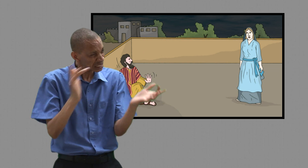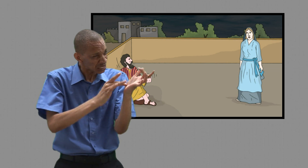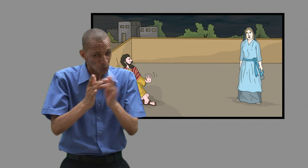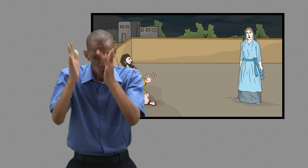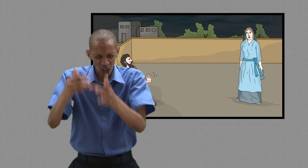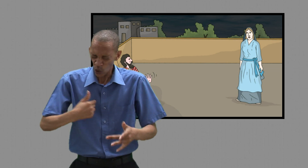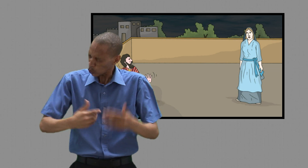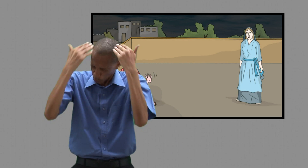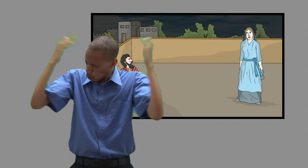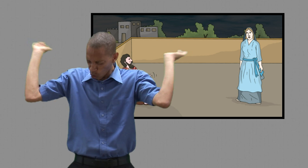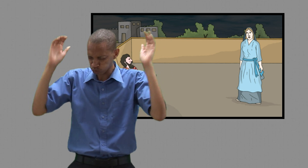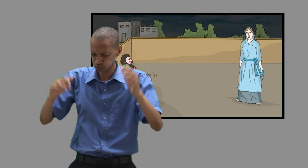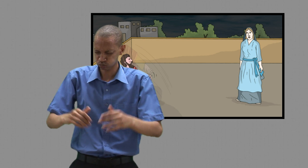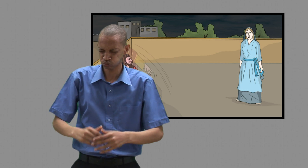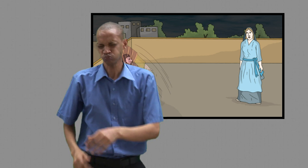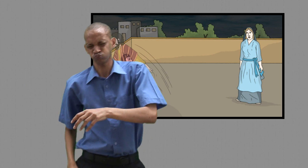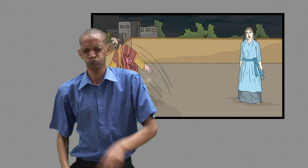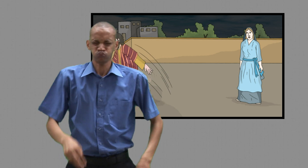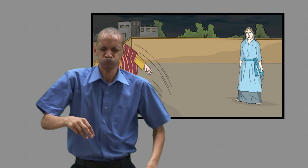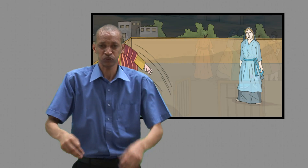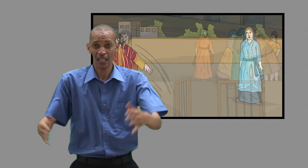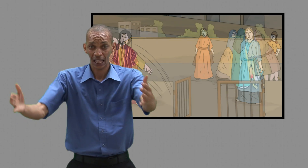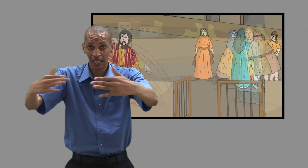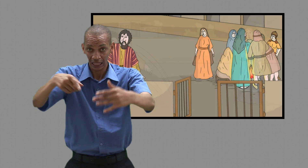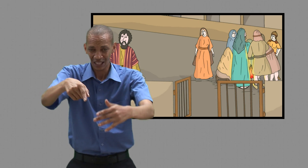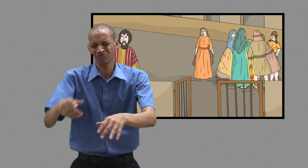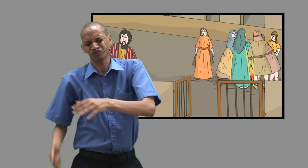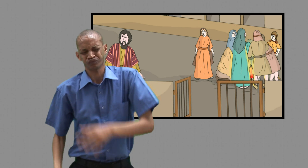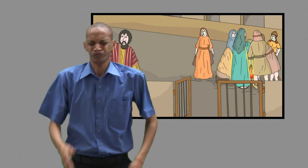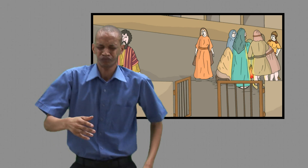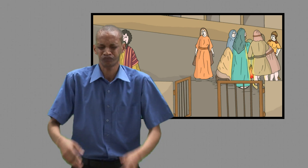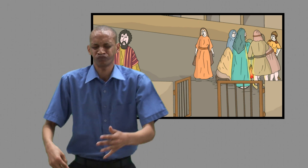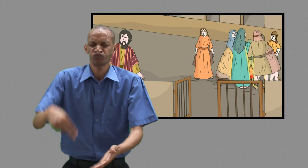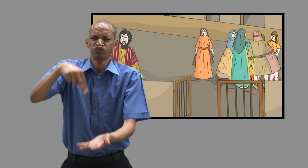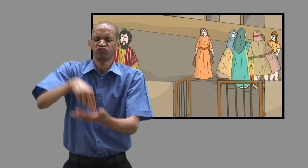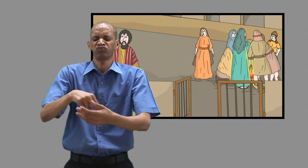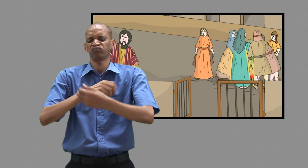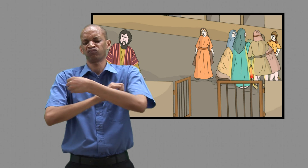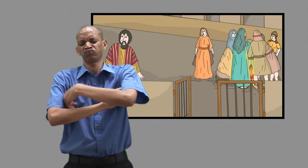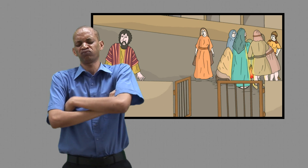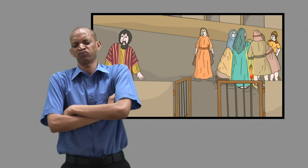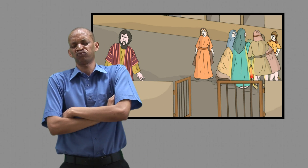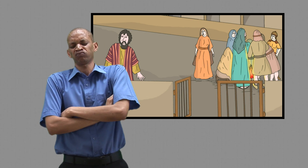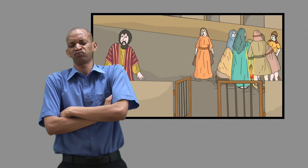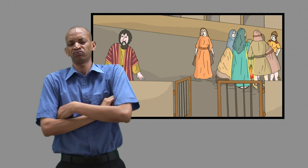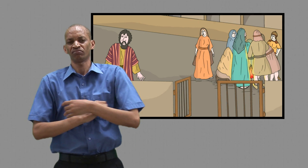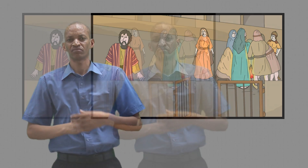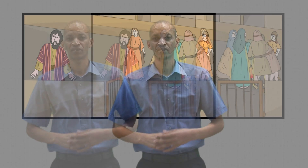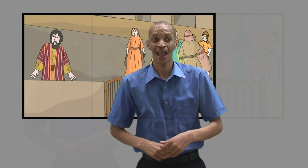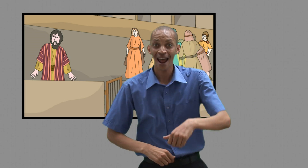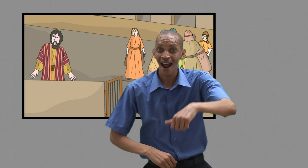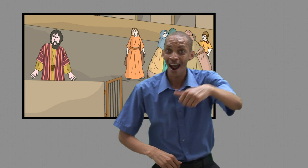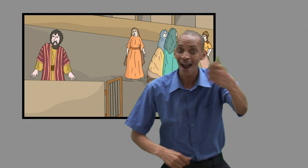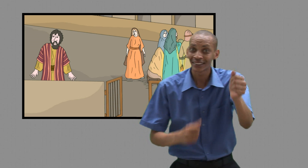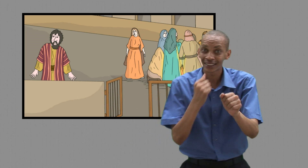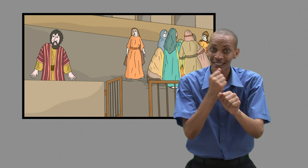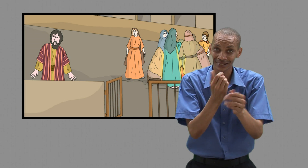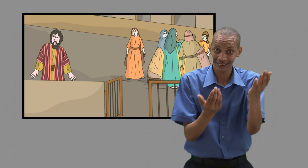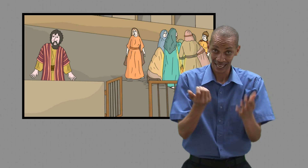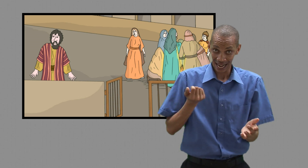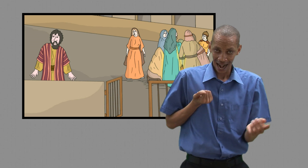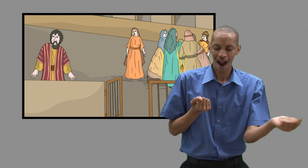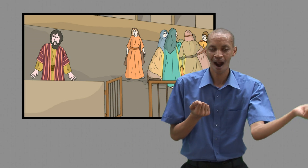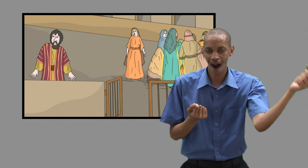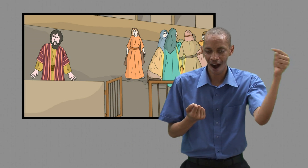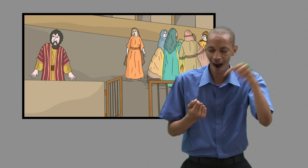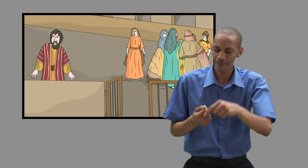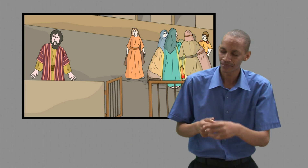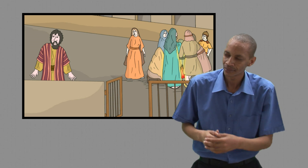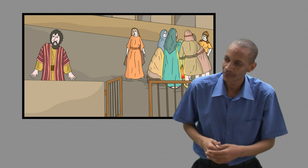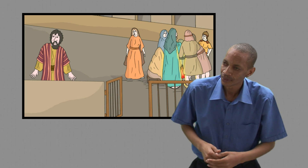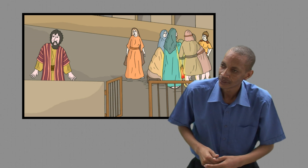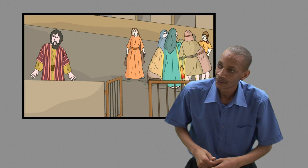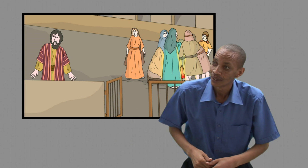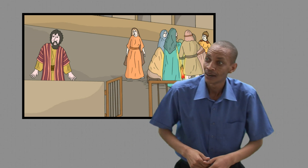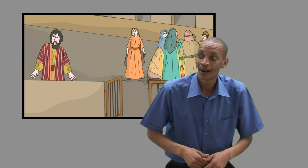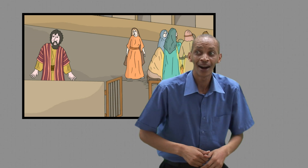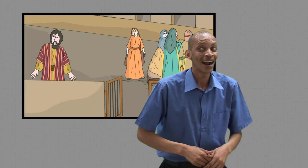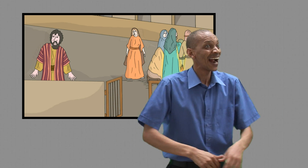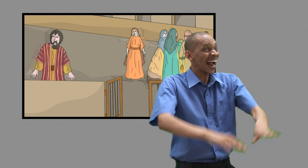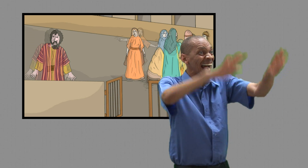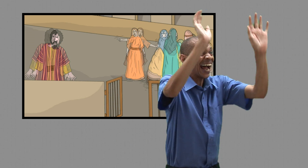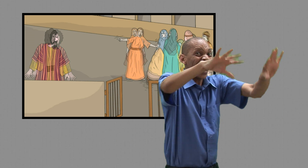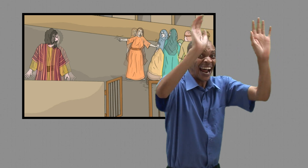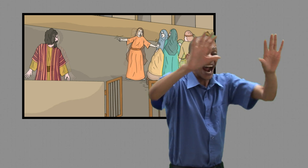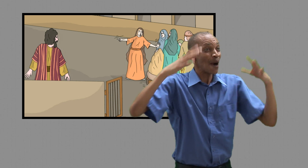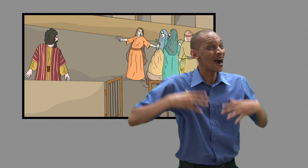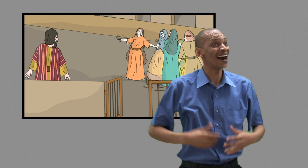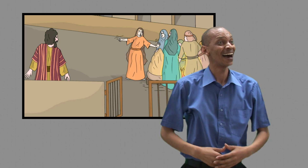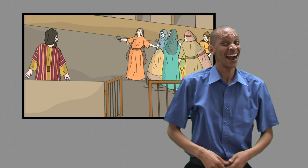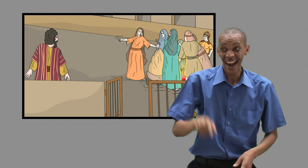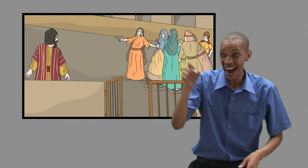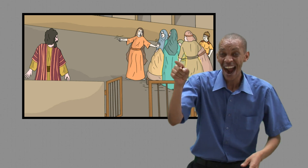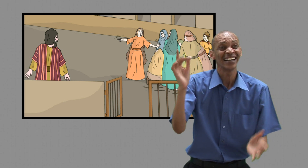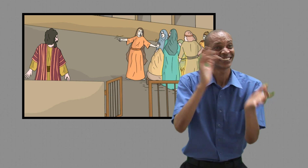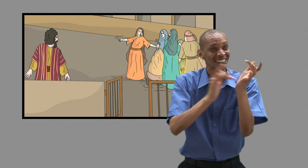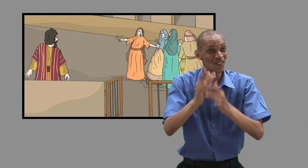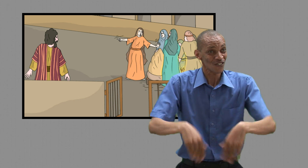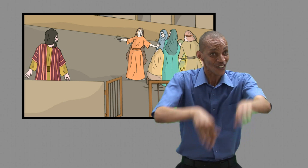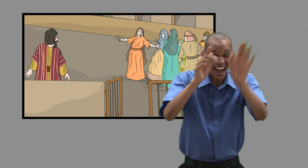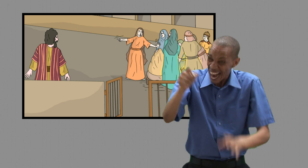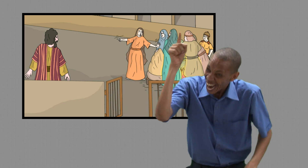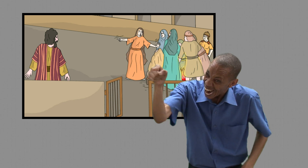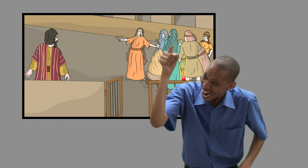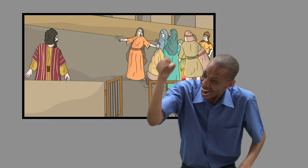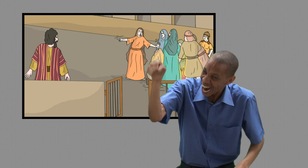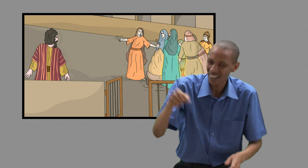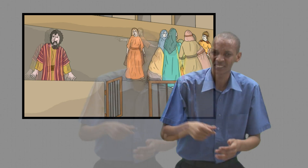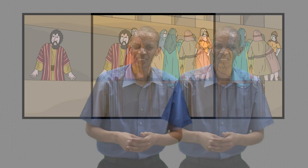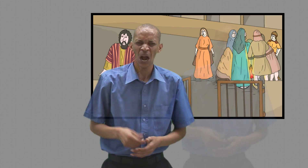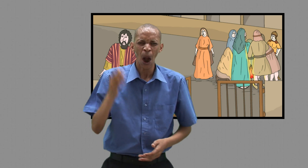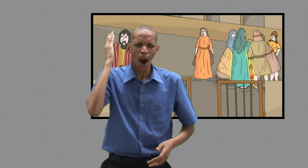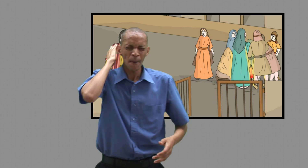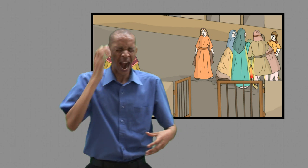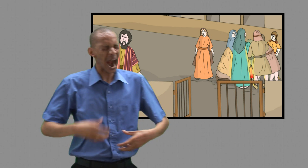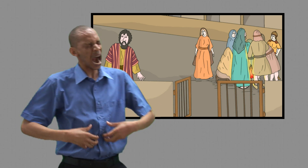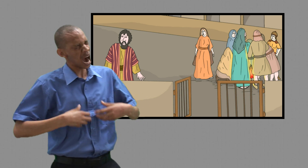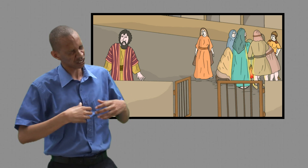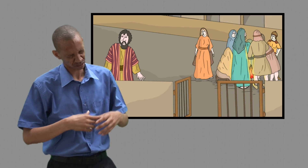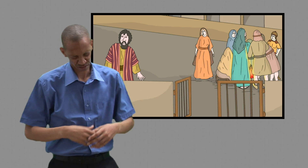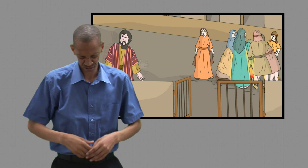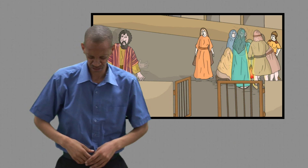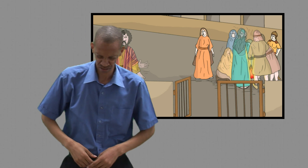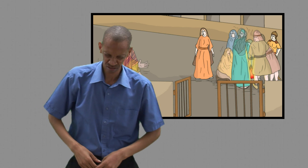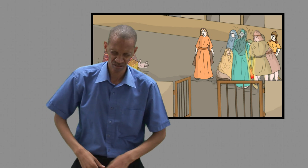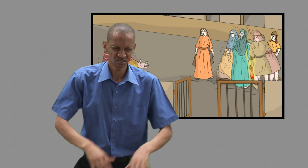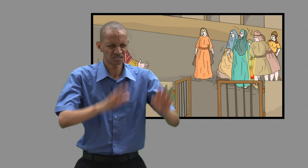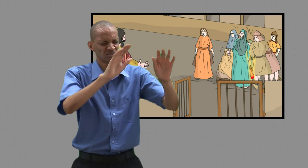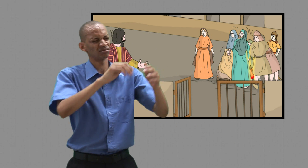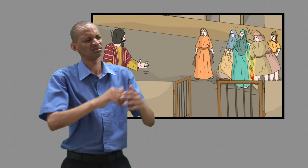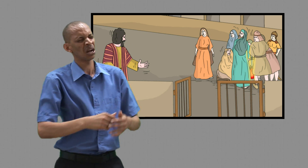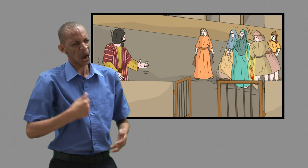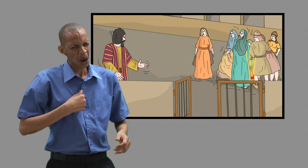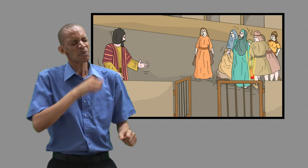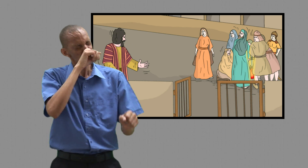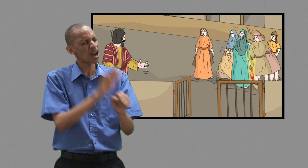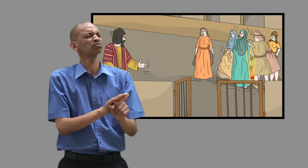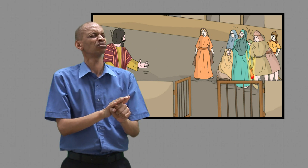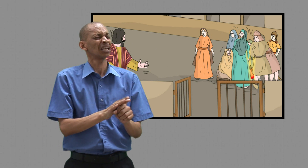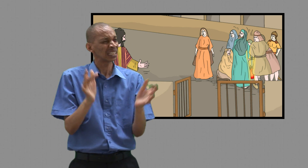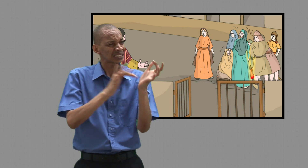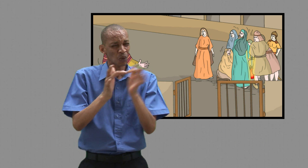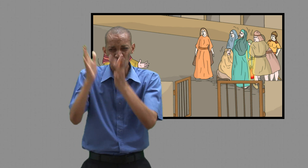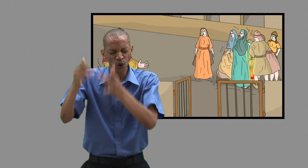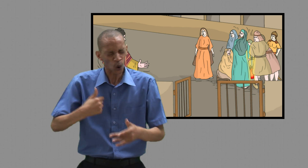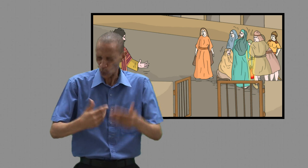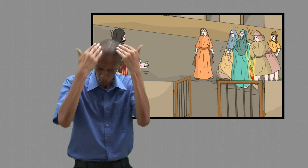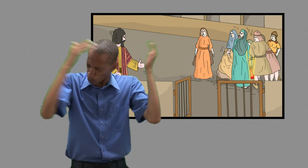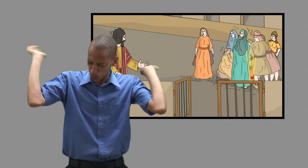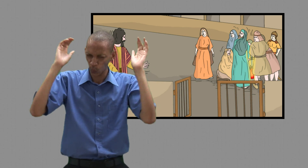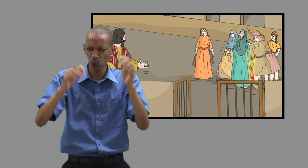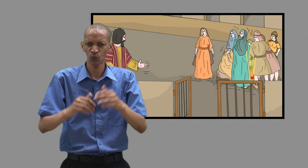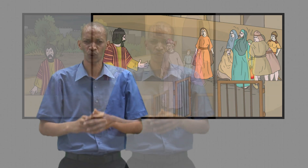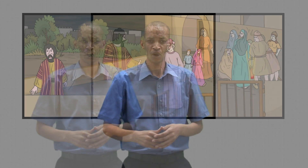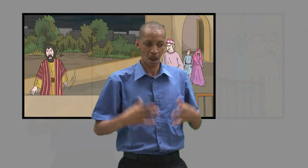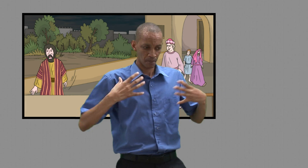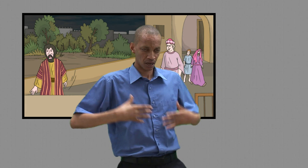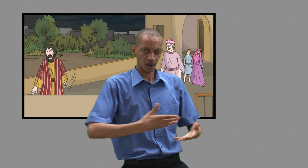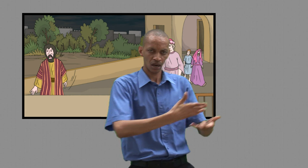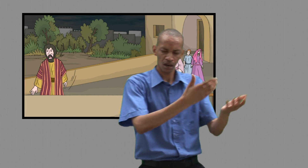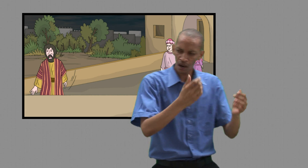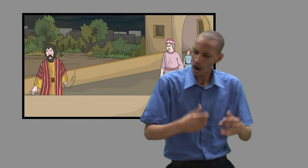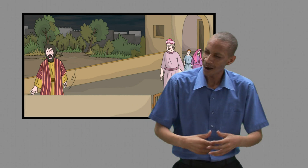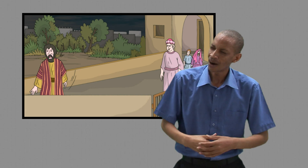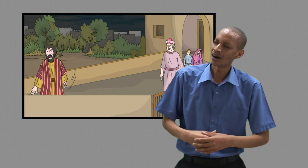When Peter had gone out to the gateway, another servant girl saw him and said to the people there, “This man was with Jesus of Nazareth.” And again he denied it with an oath: “I do not know the man!”